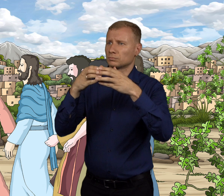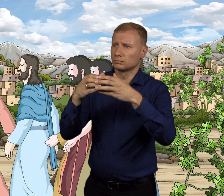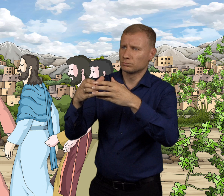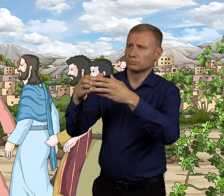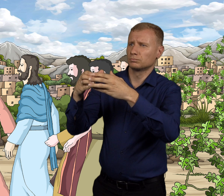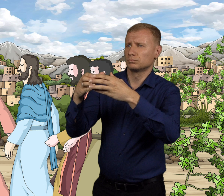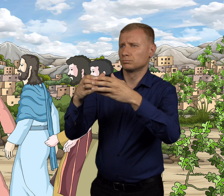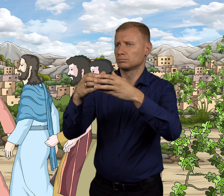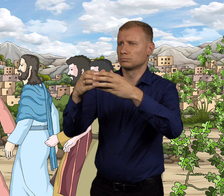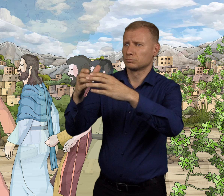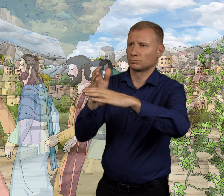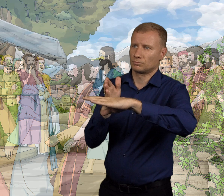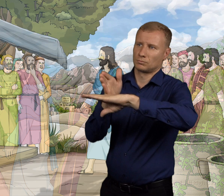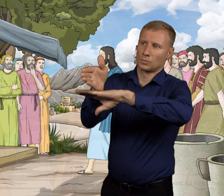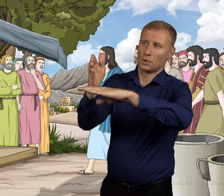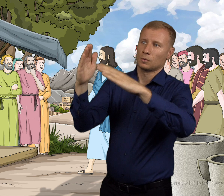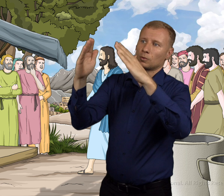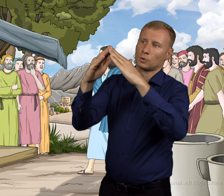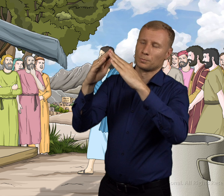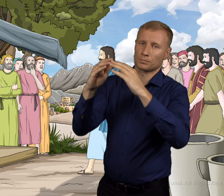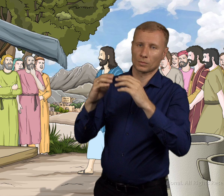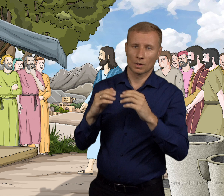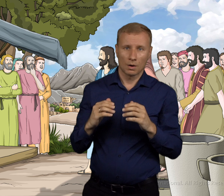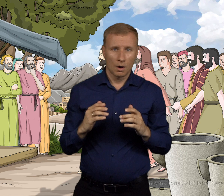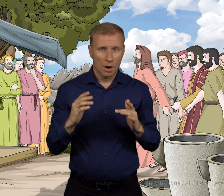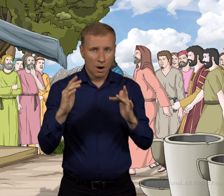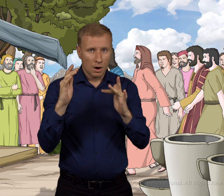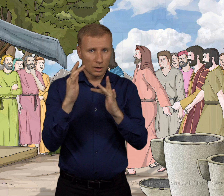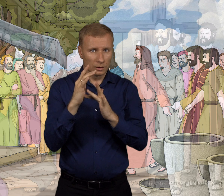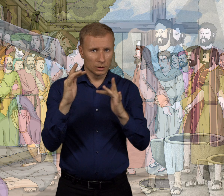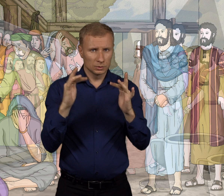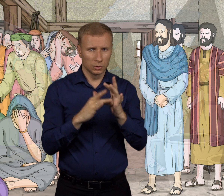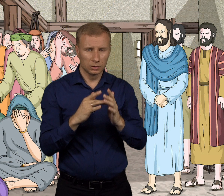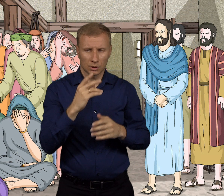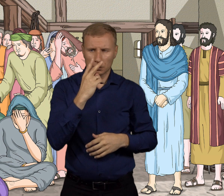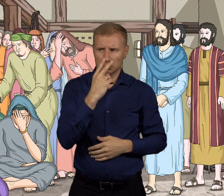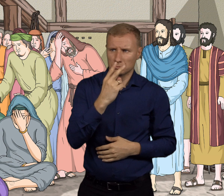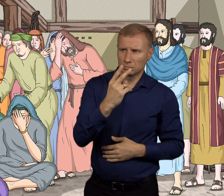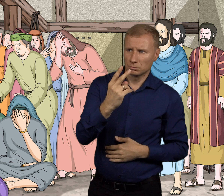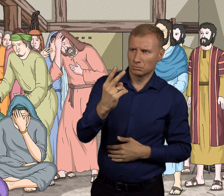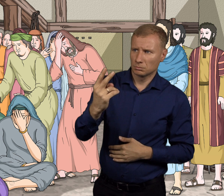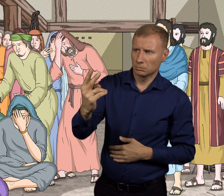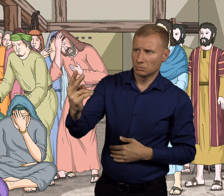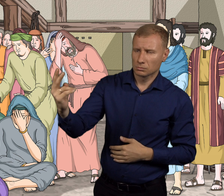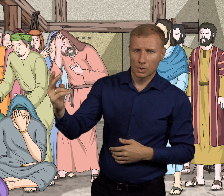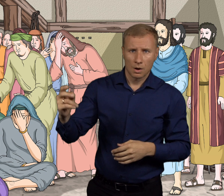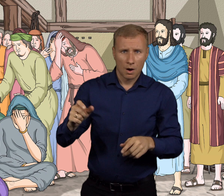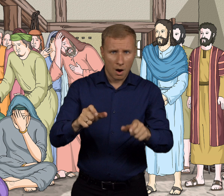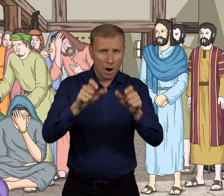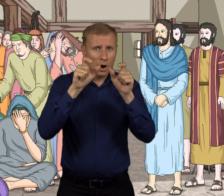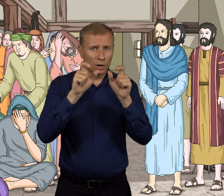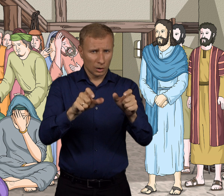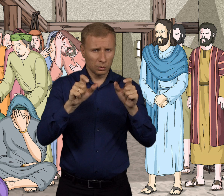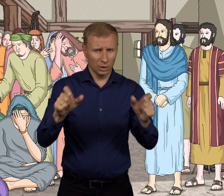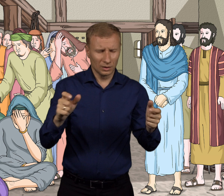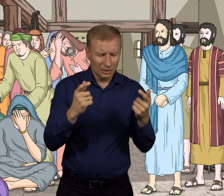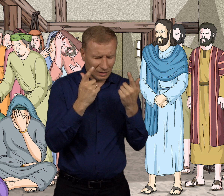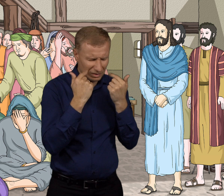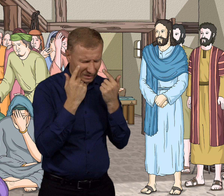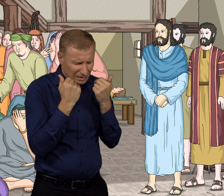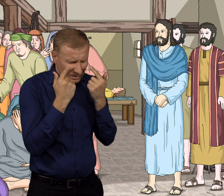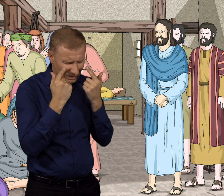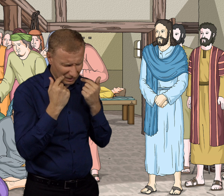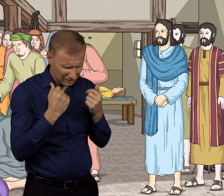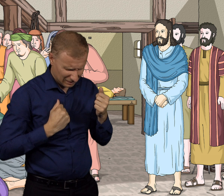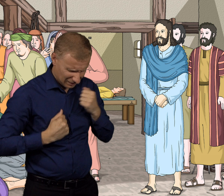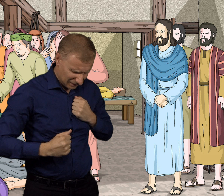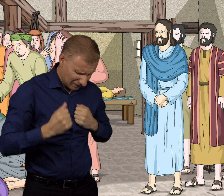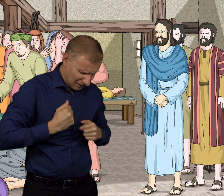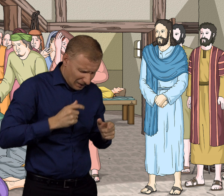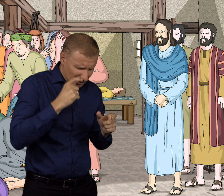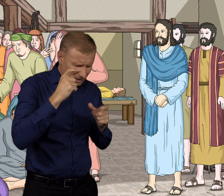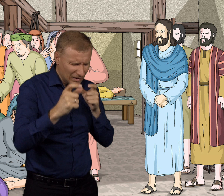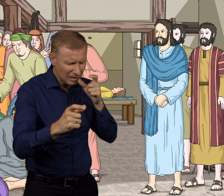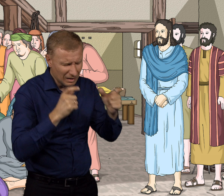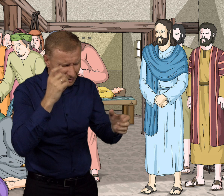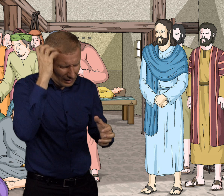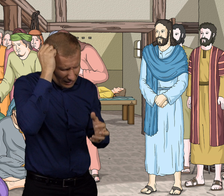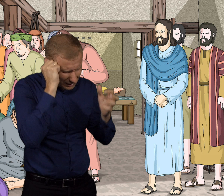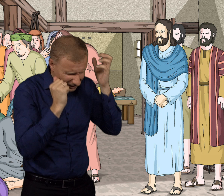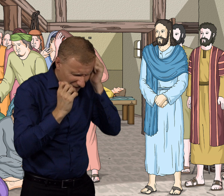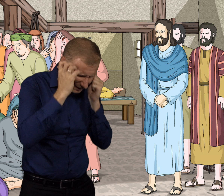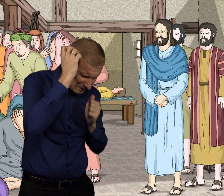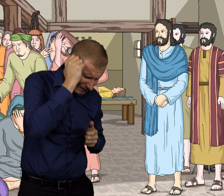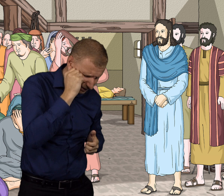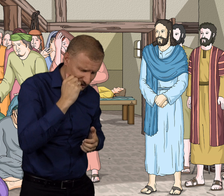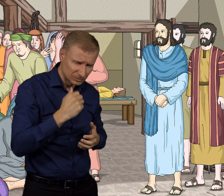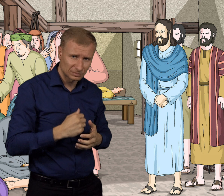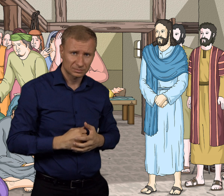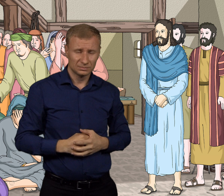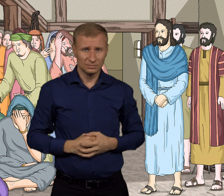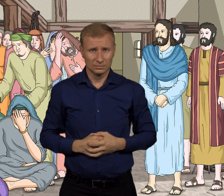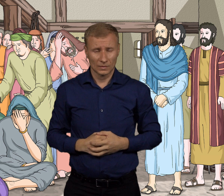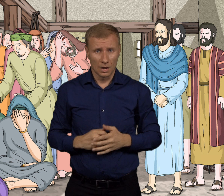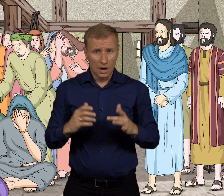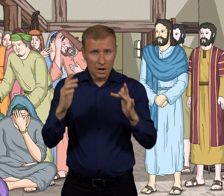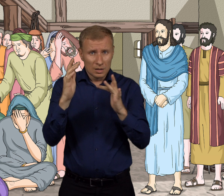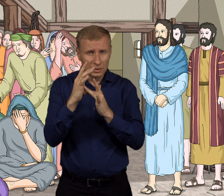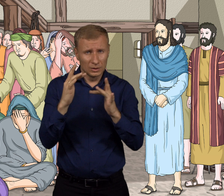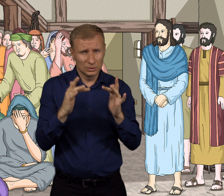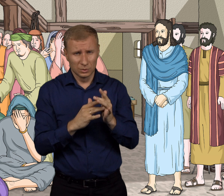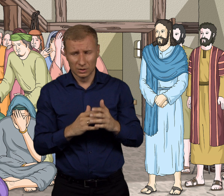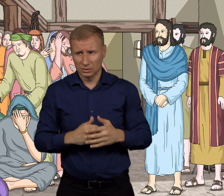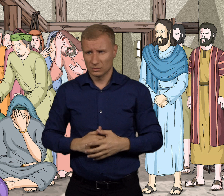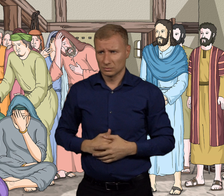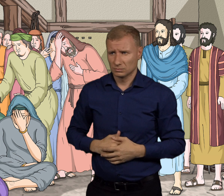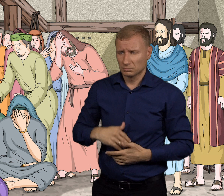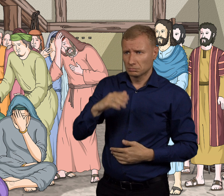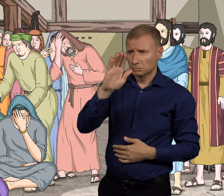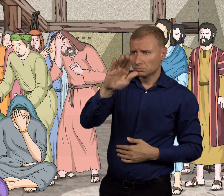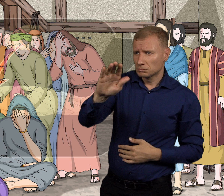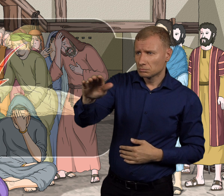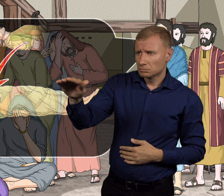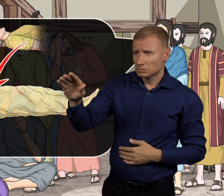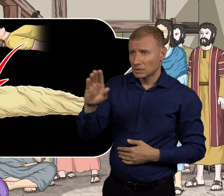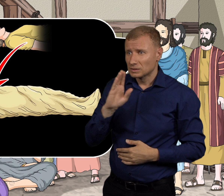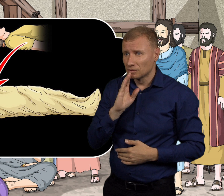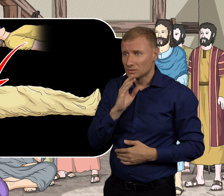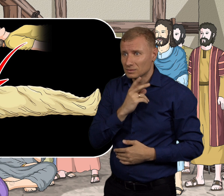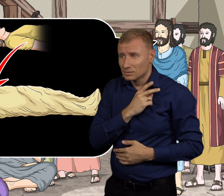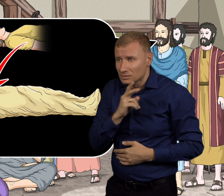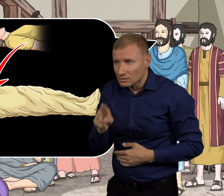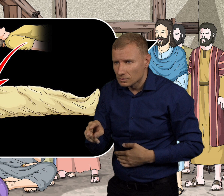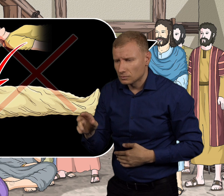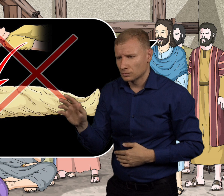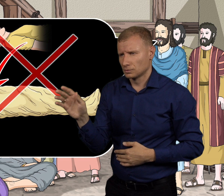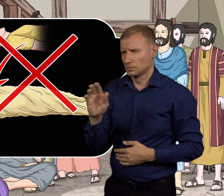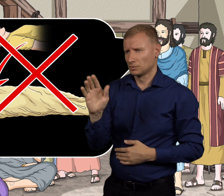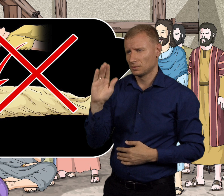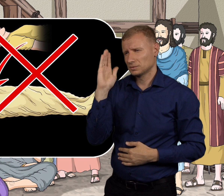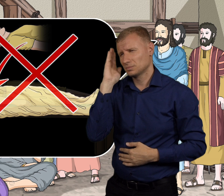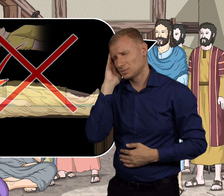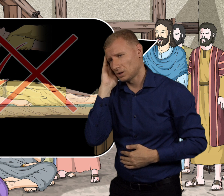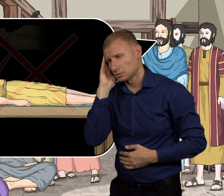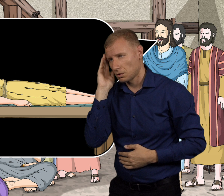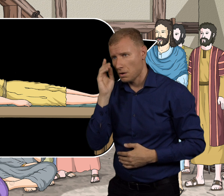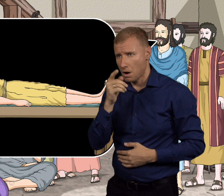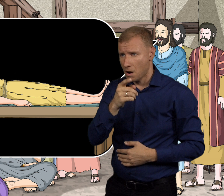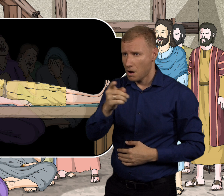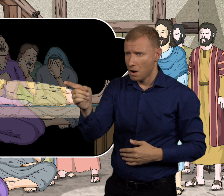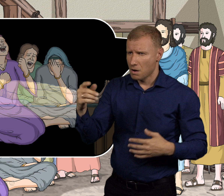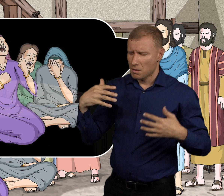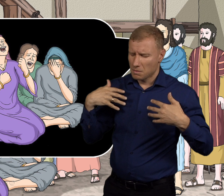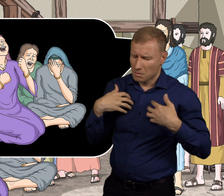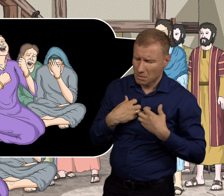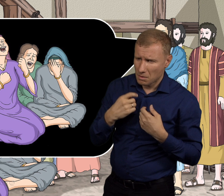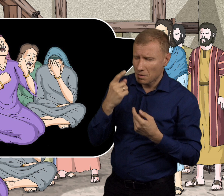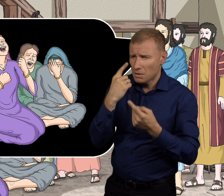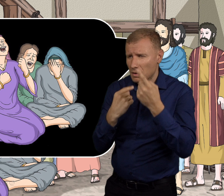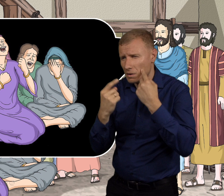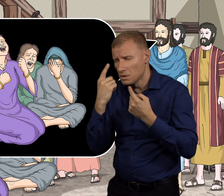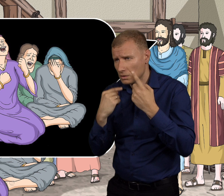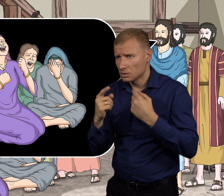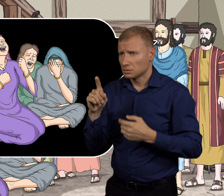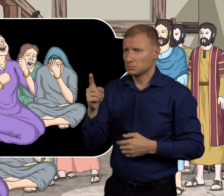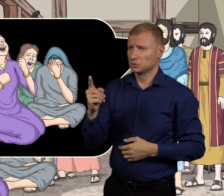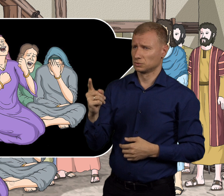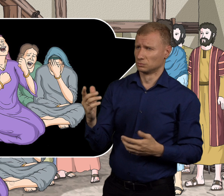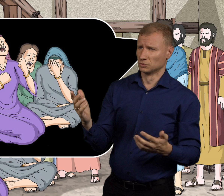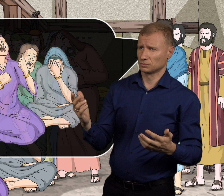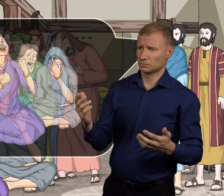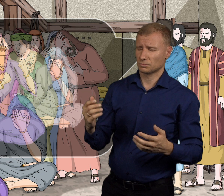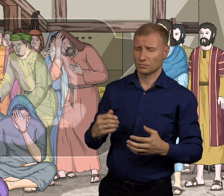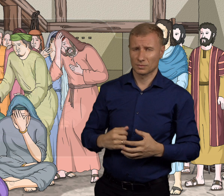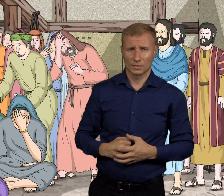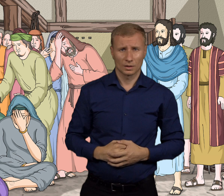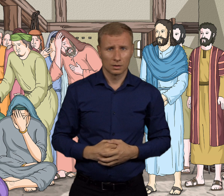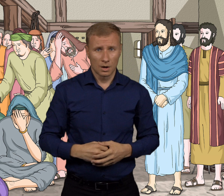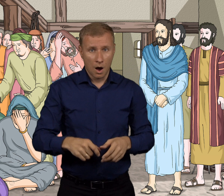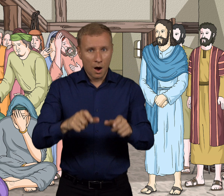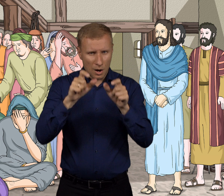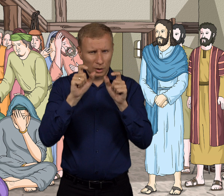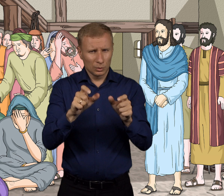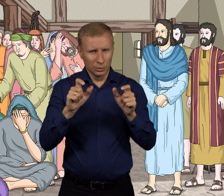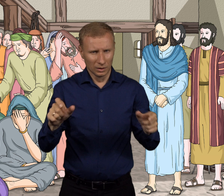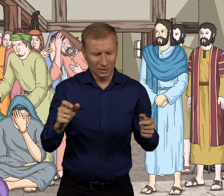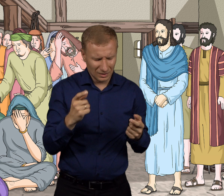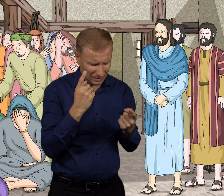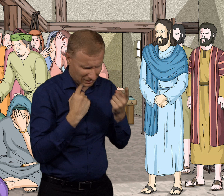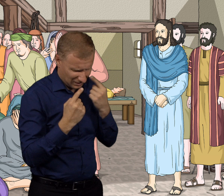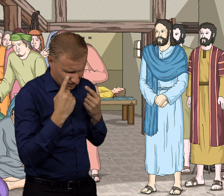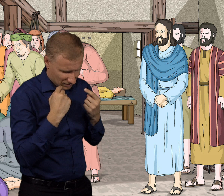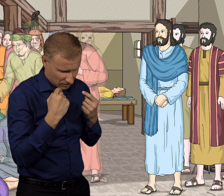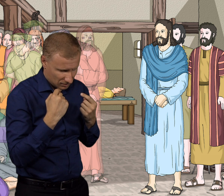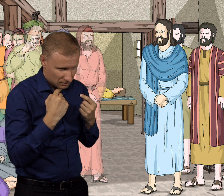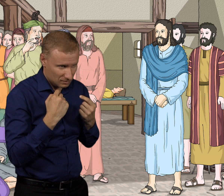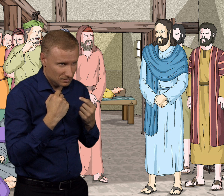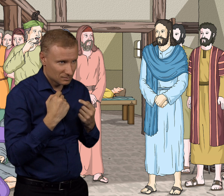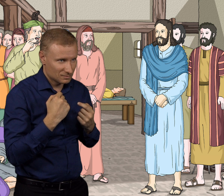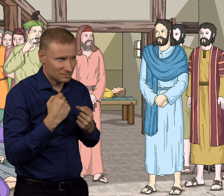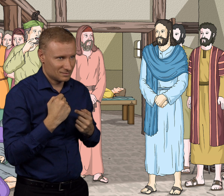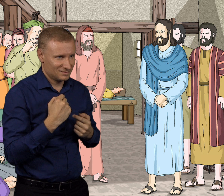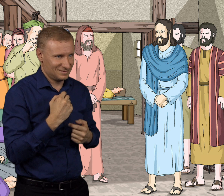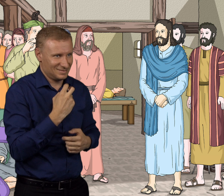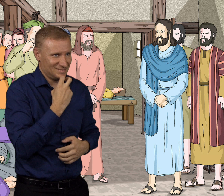When they arrived at the house of the synagogue leader, Jesus saw the commotion and the people weeping and wailing loudly. He went inside and asked, “Why all this commotion and weeping? The child is not dead, but asleep.”